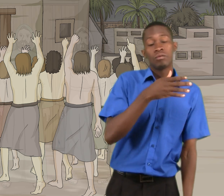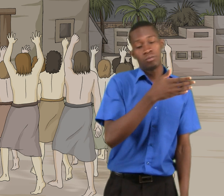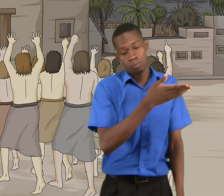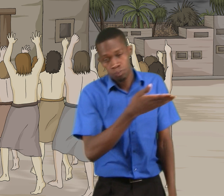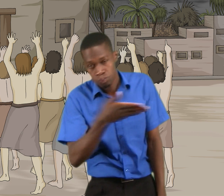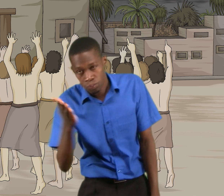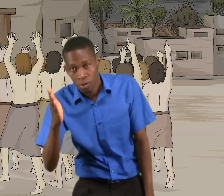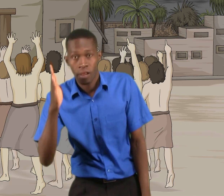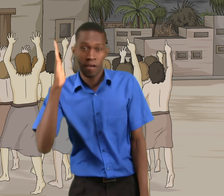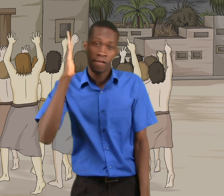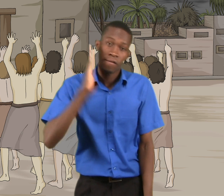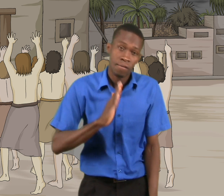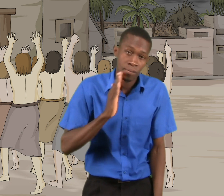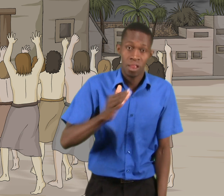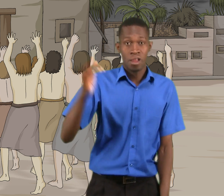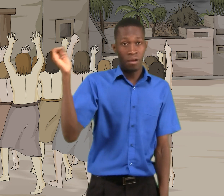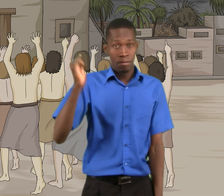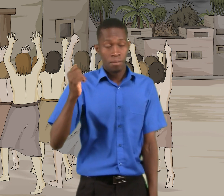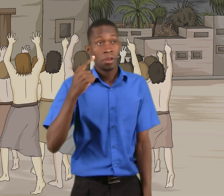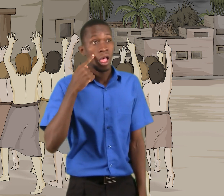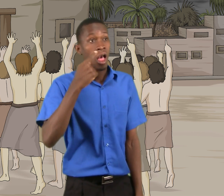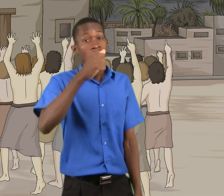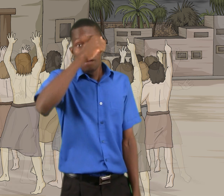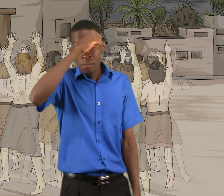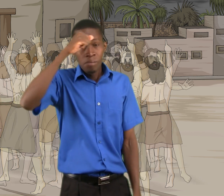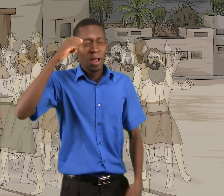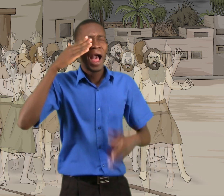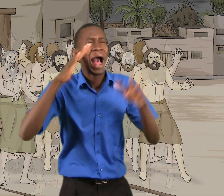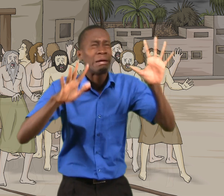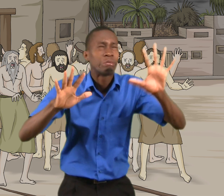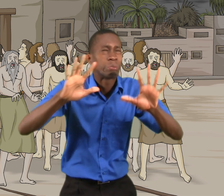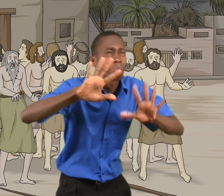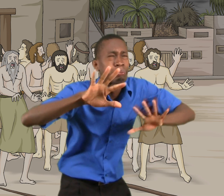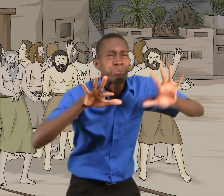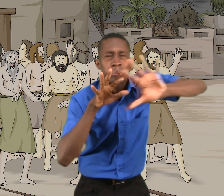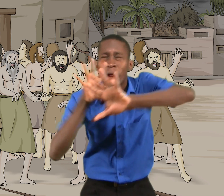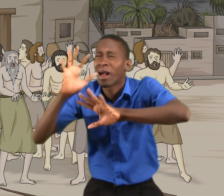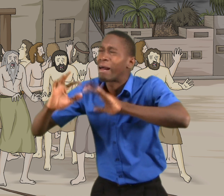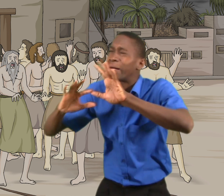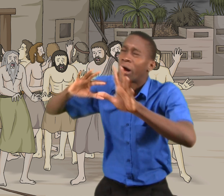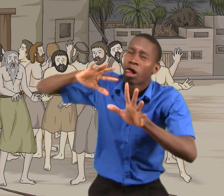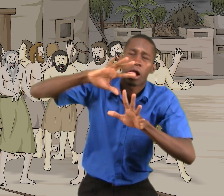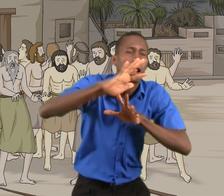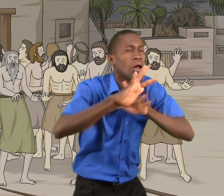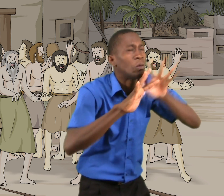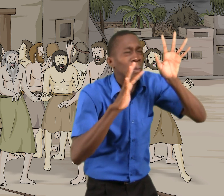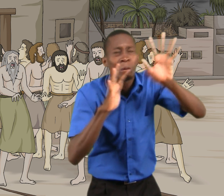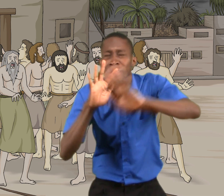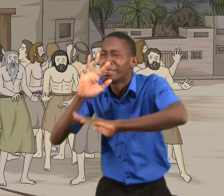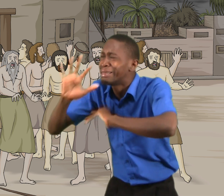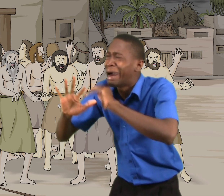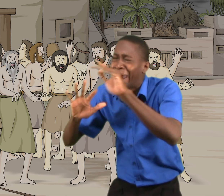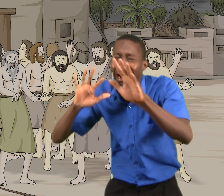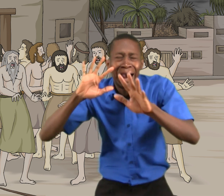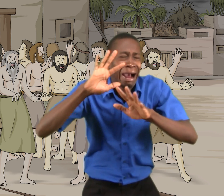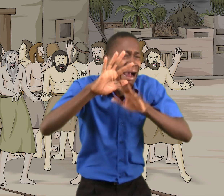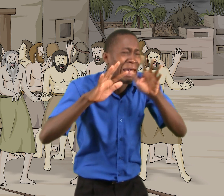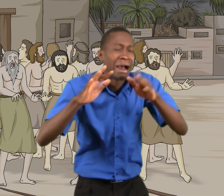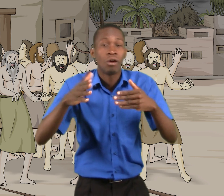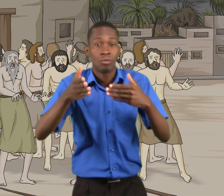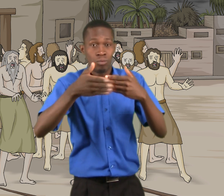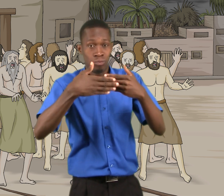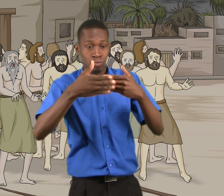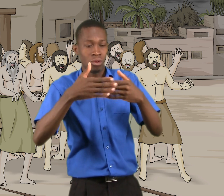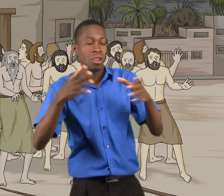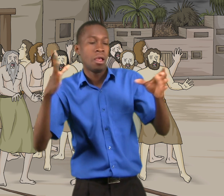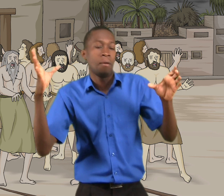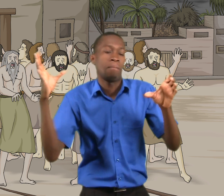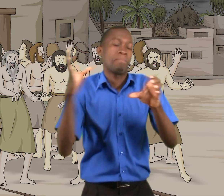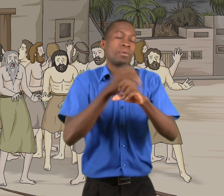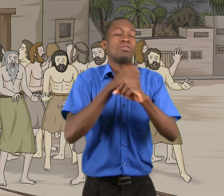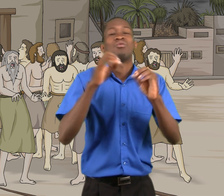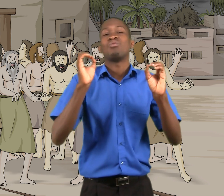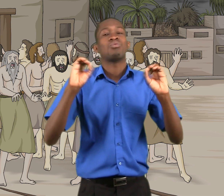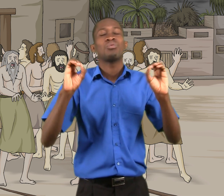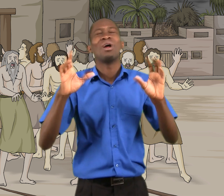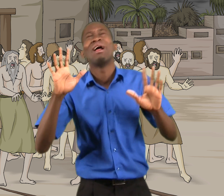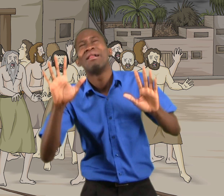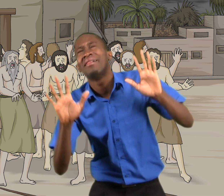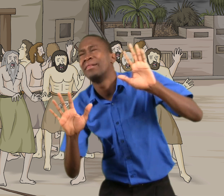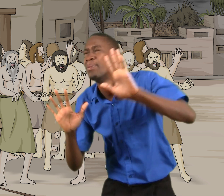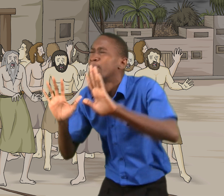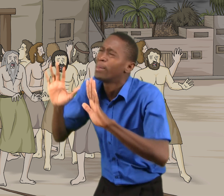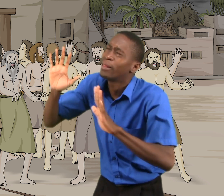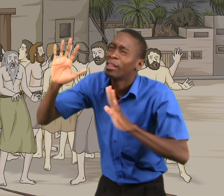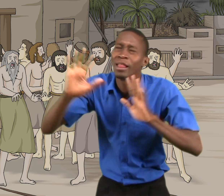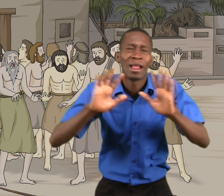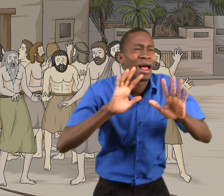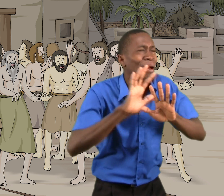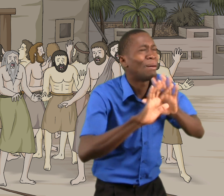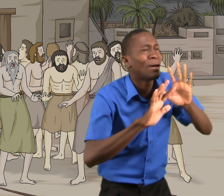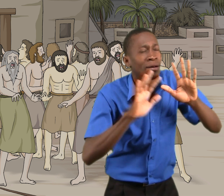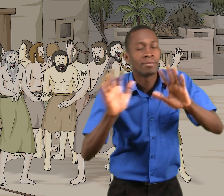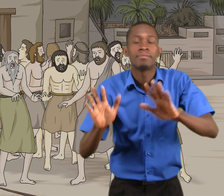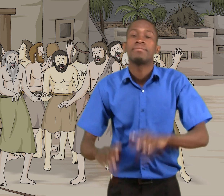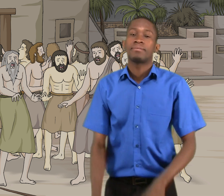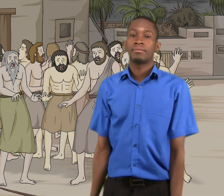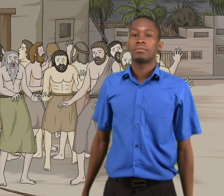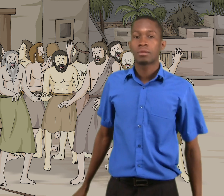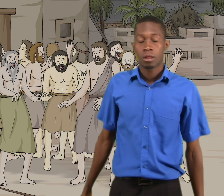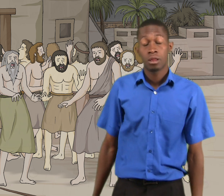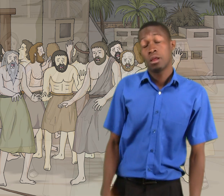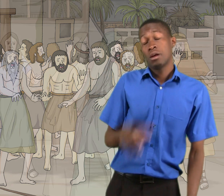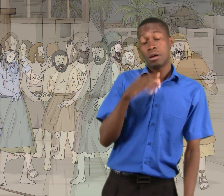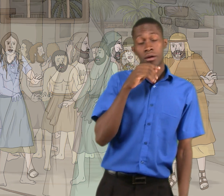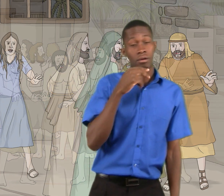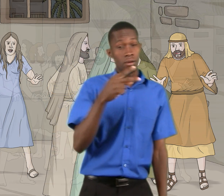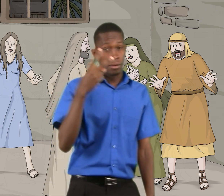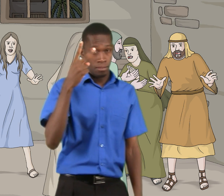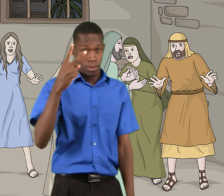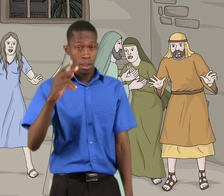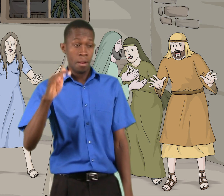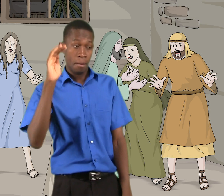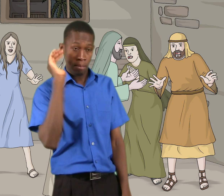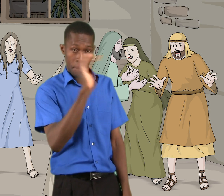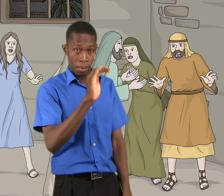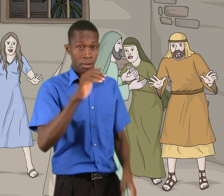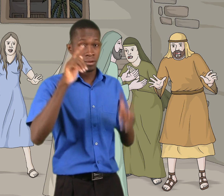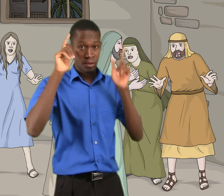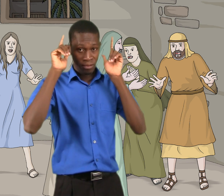And they struck the men at the entrance, young and old, with blindness, so that they wearied themselves trying to find the door.